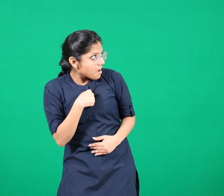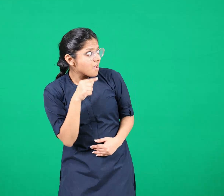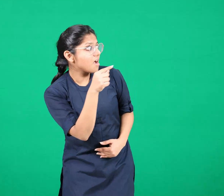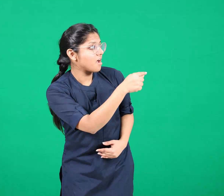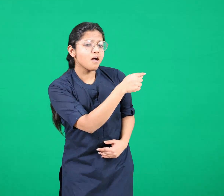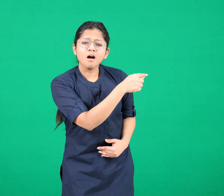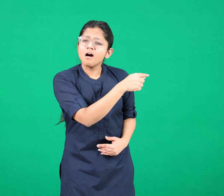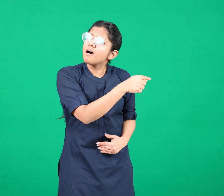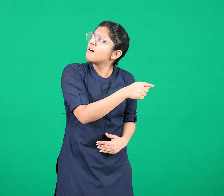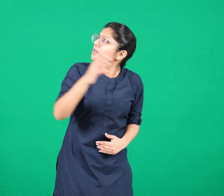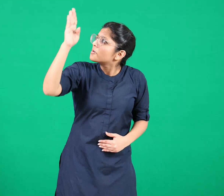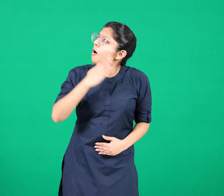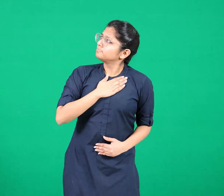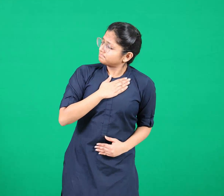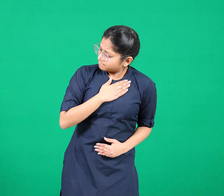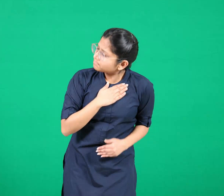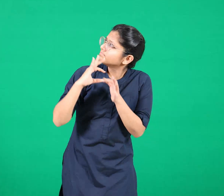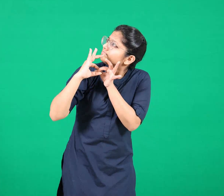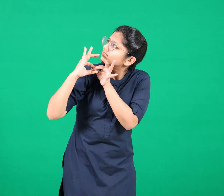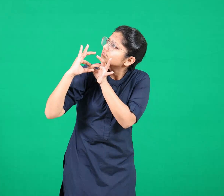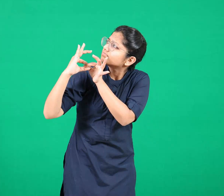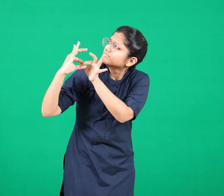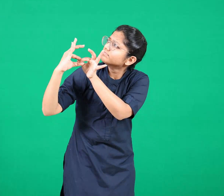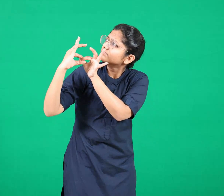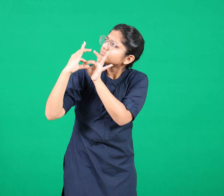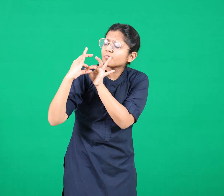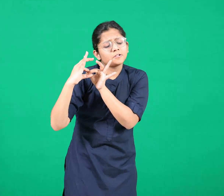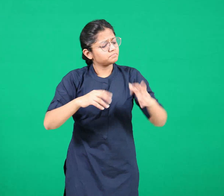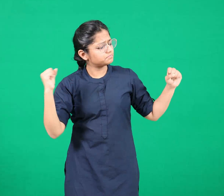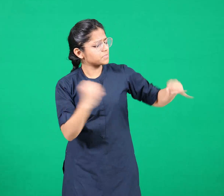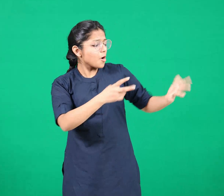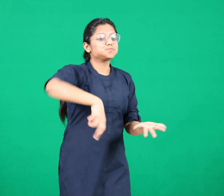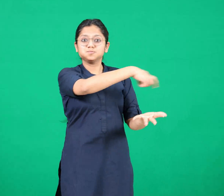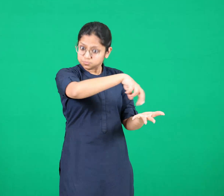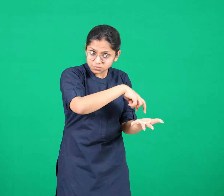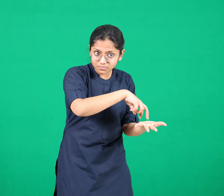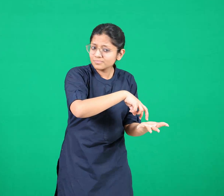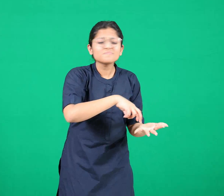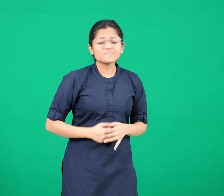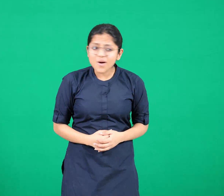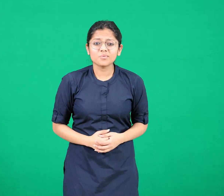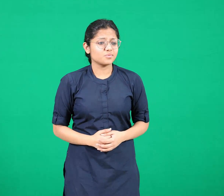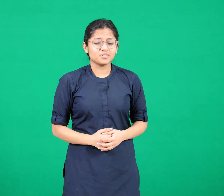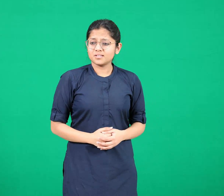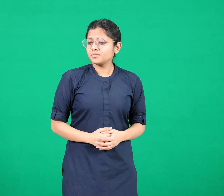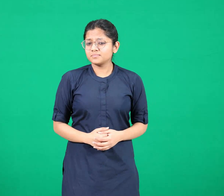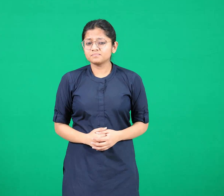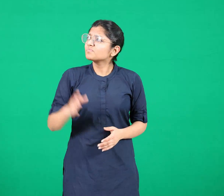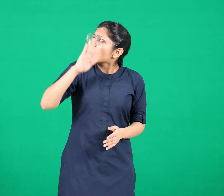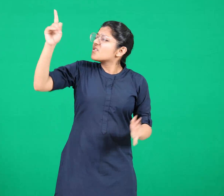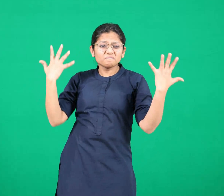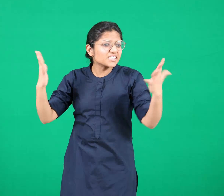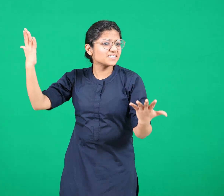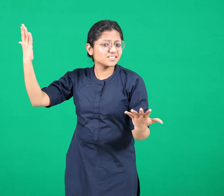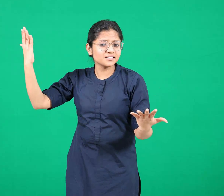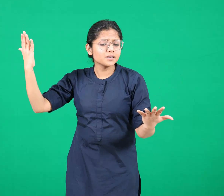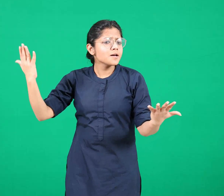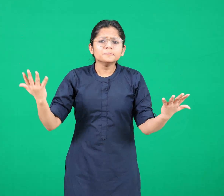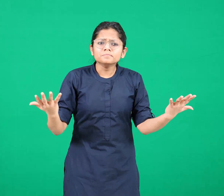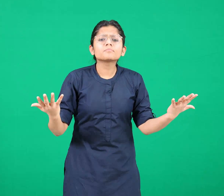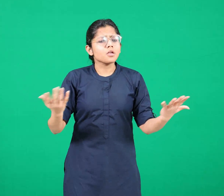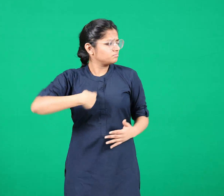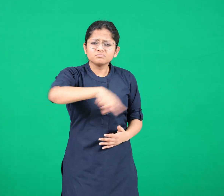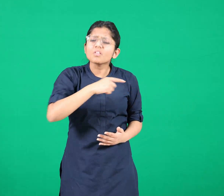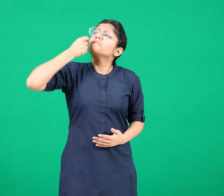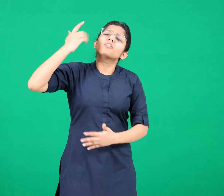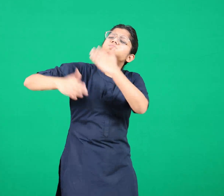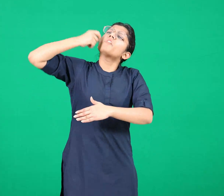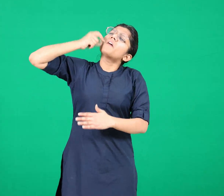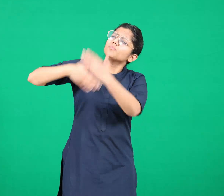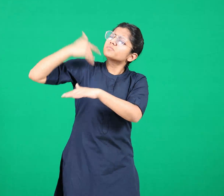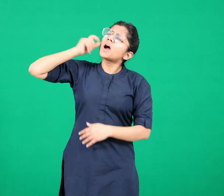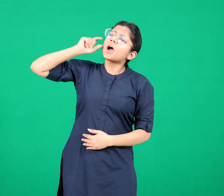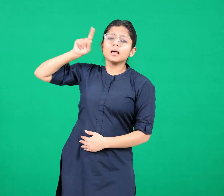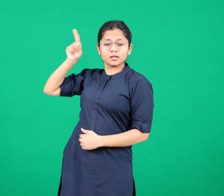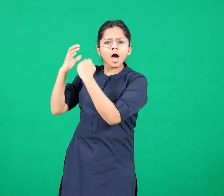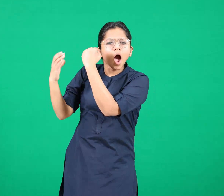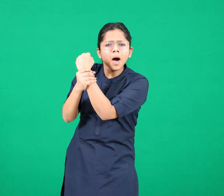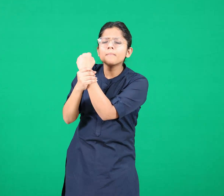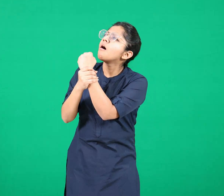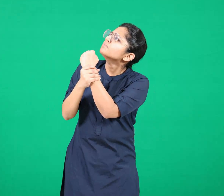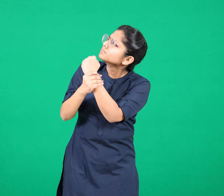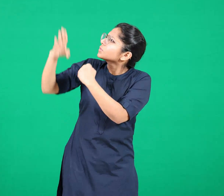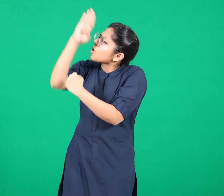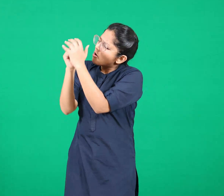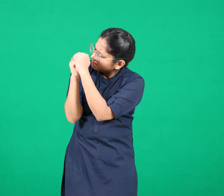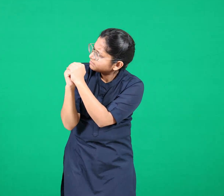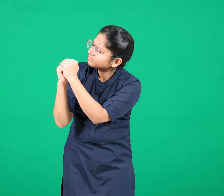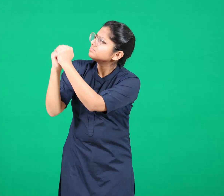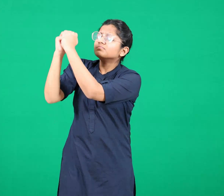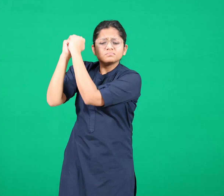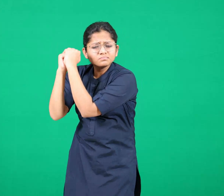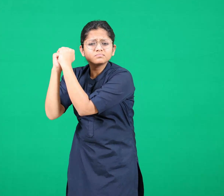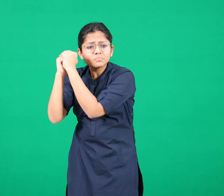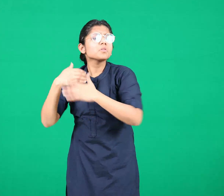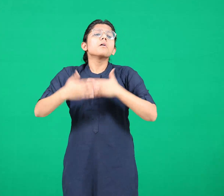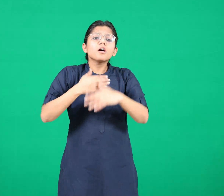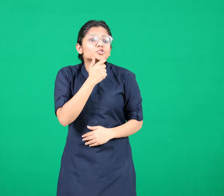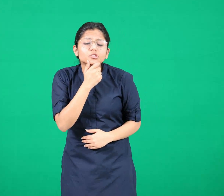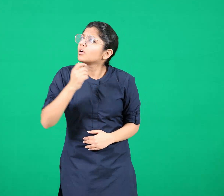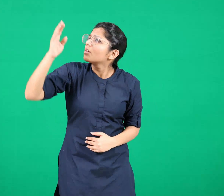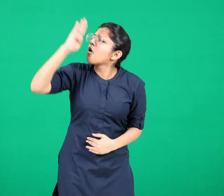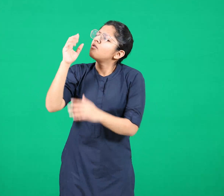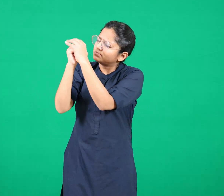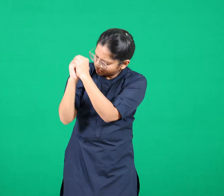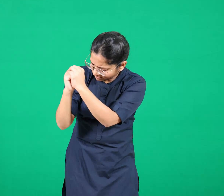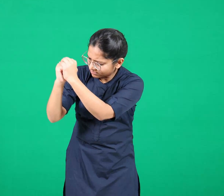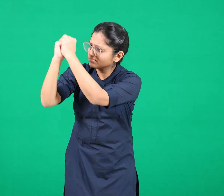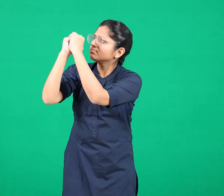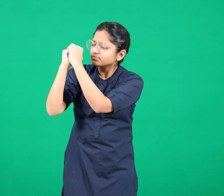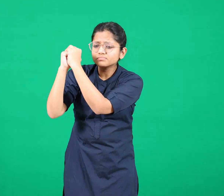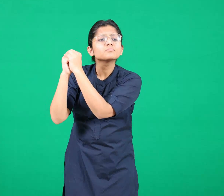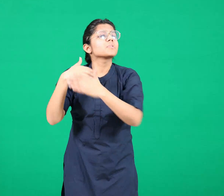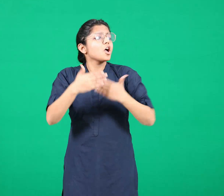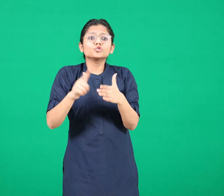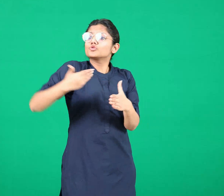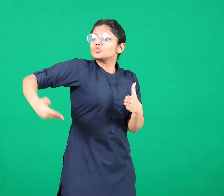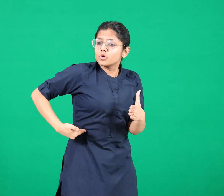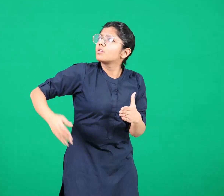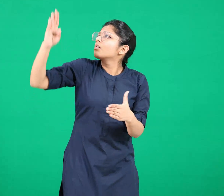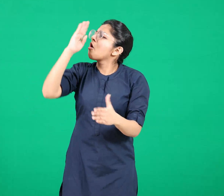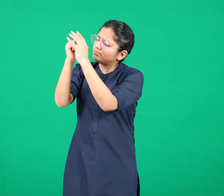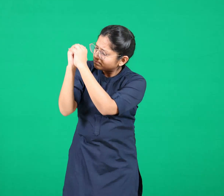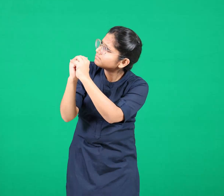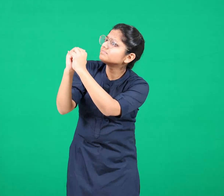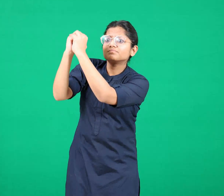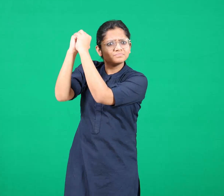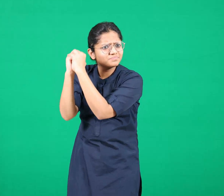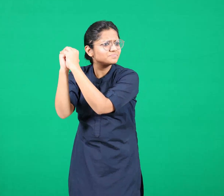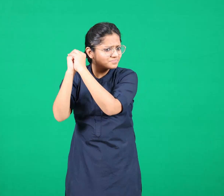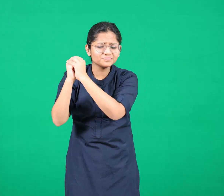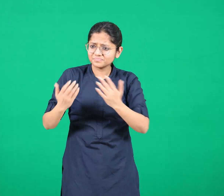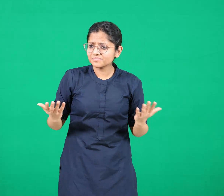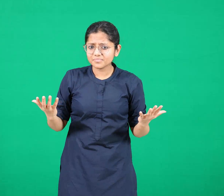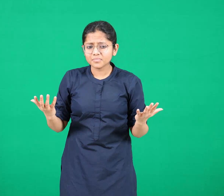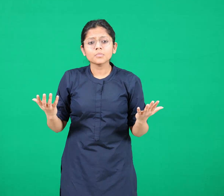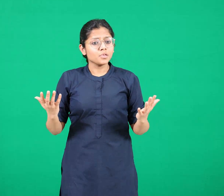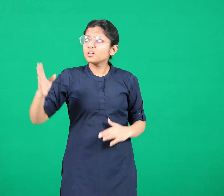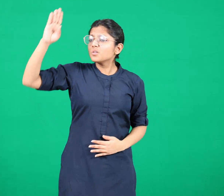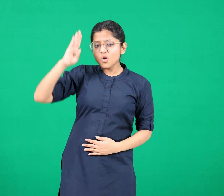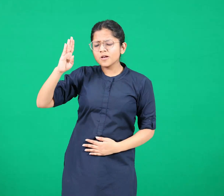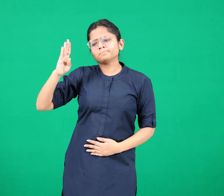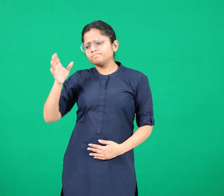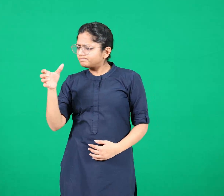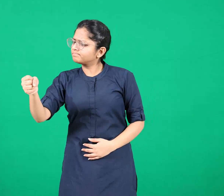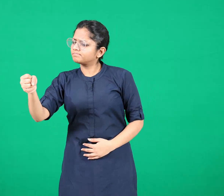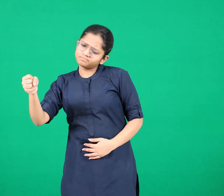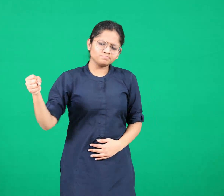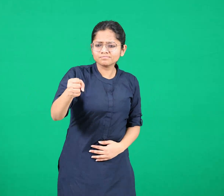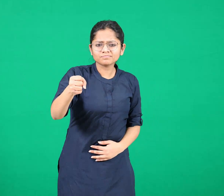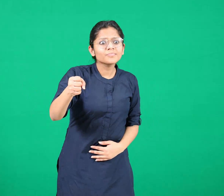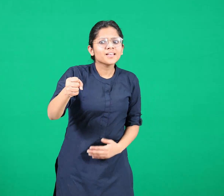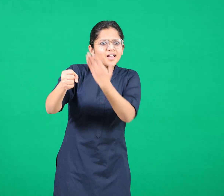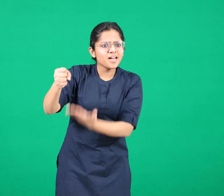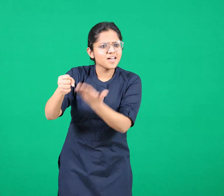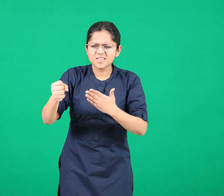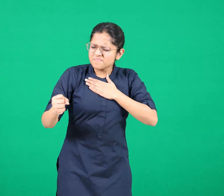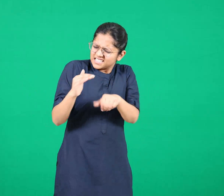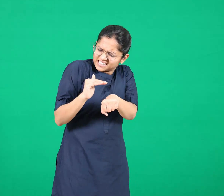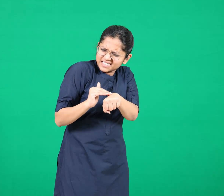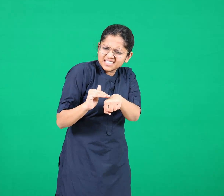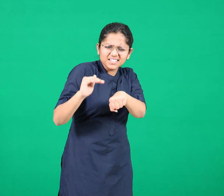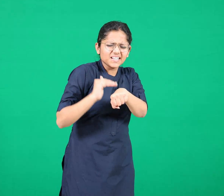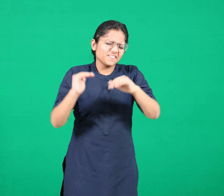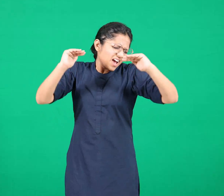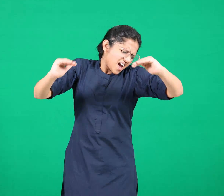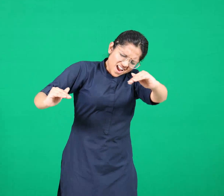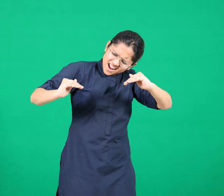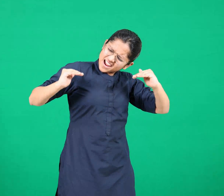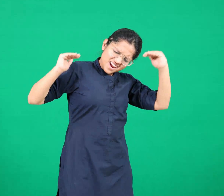The God of Abraham, Isaac, and Jacob, the God of our fathers, has glorified His servant Jesus.